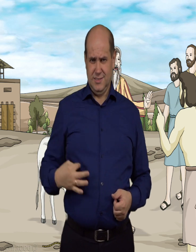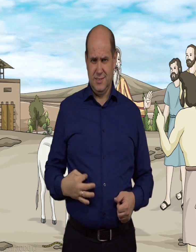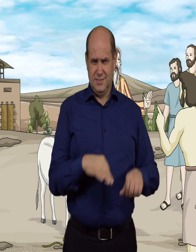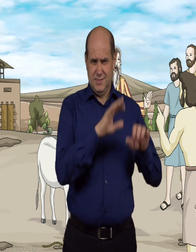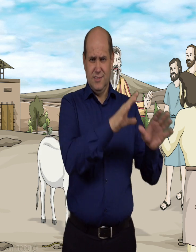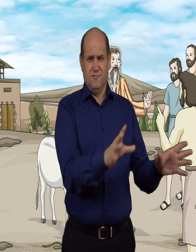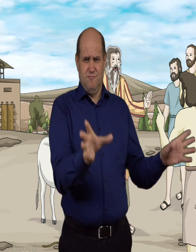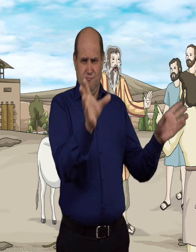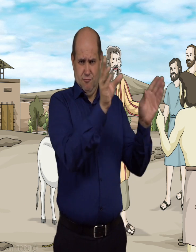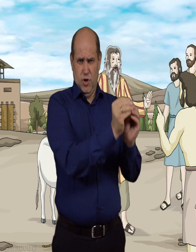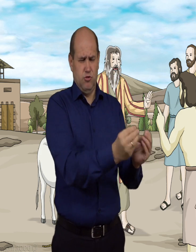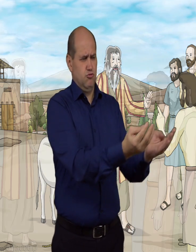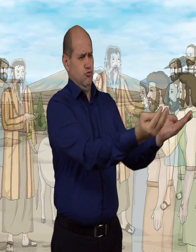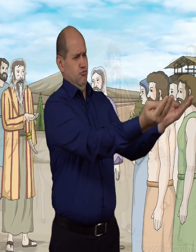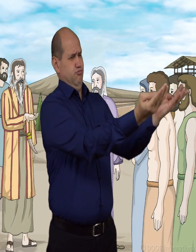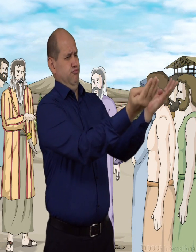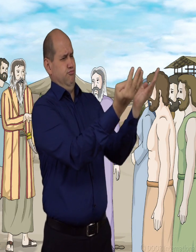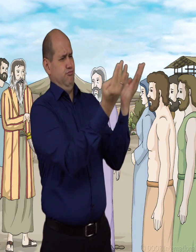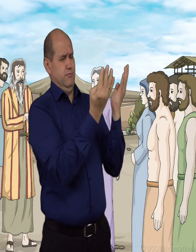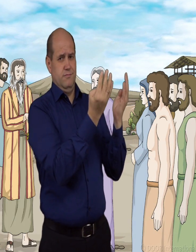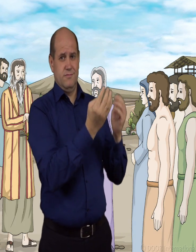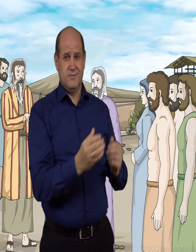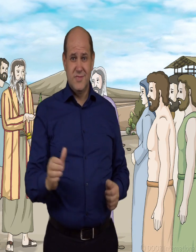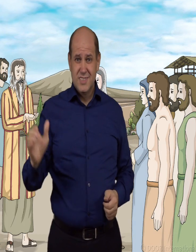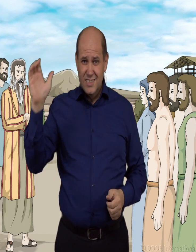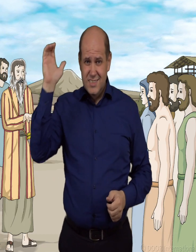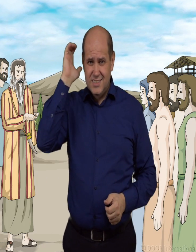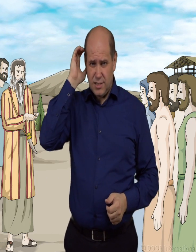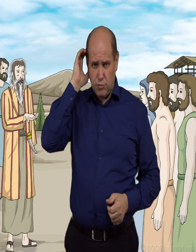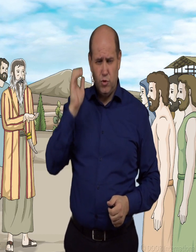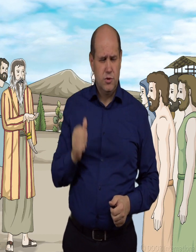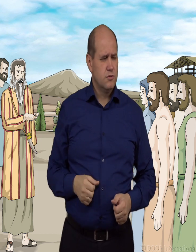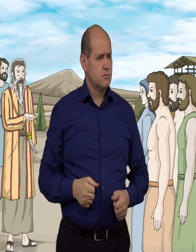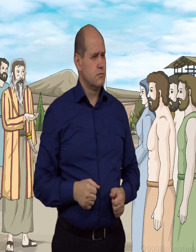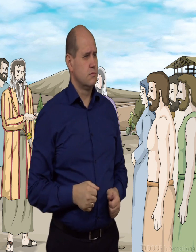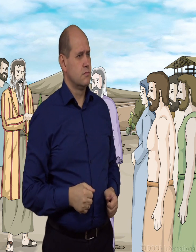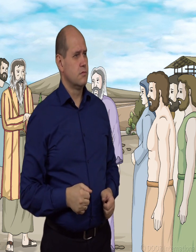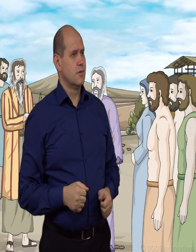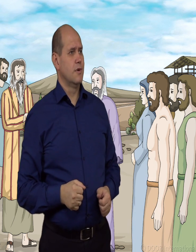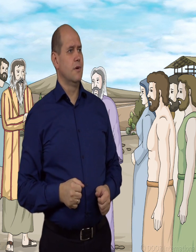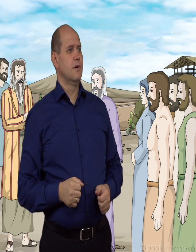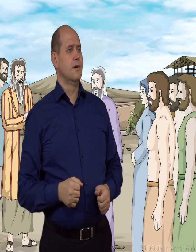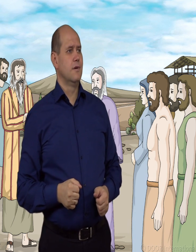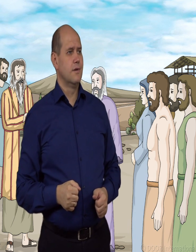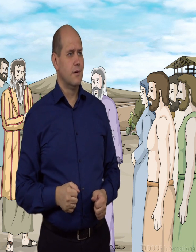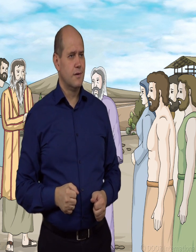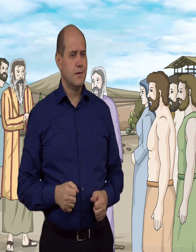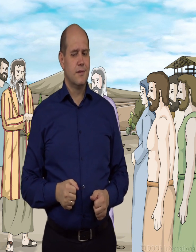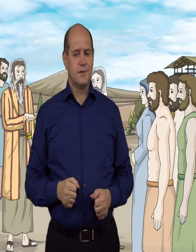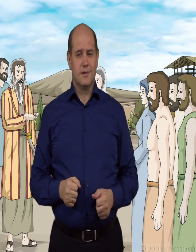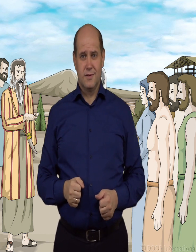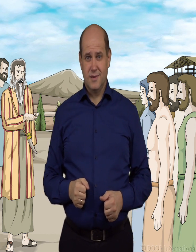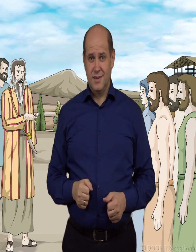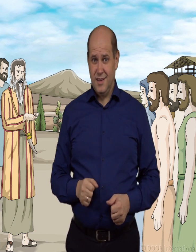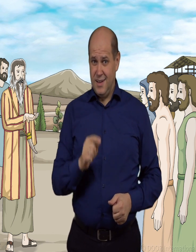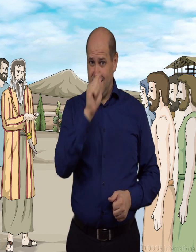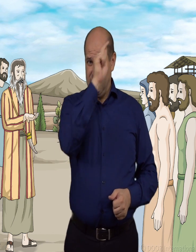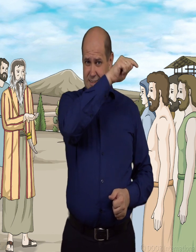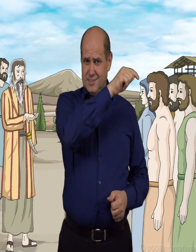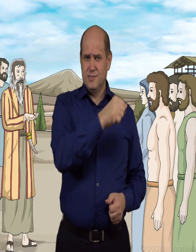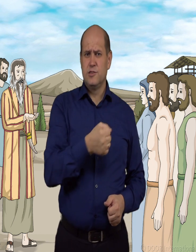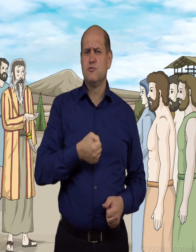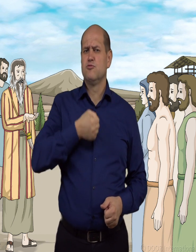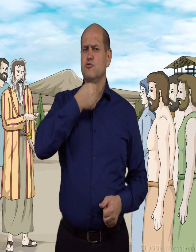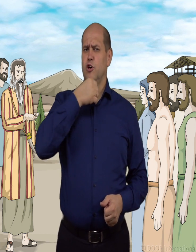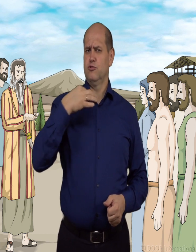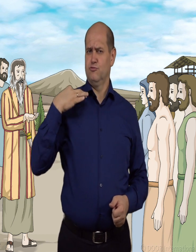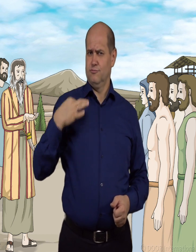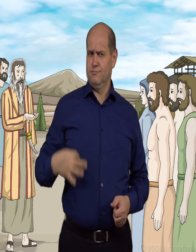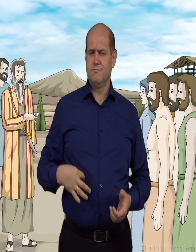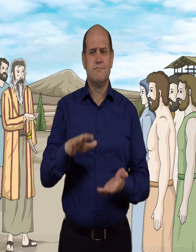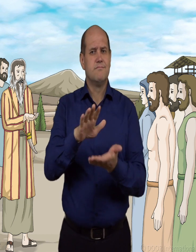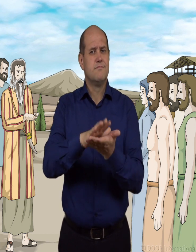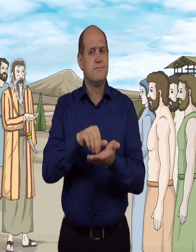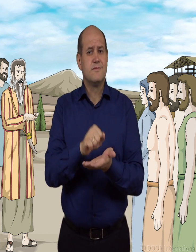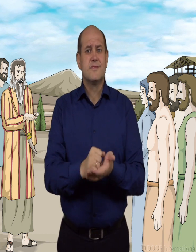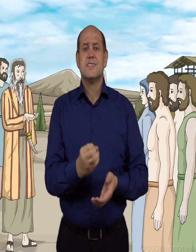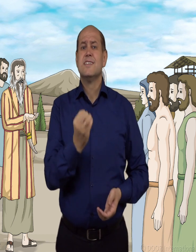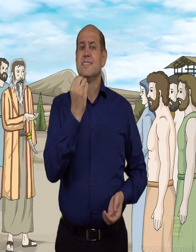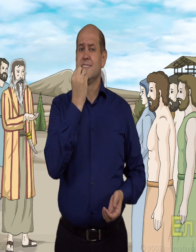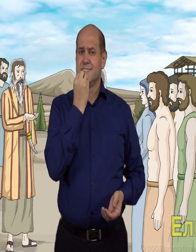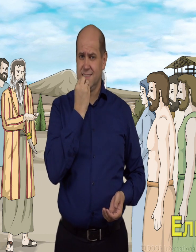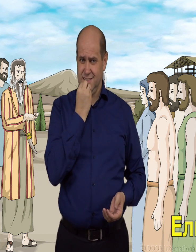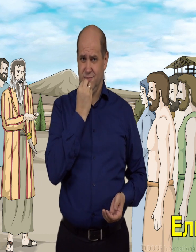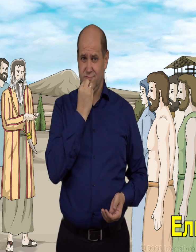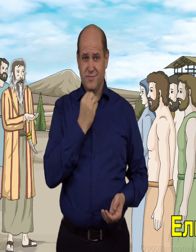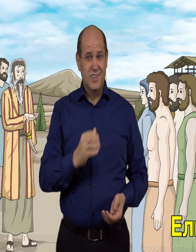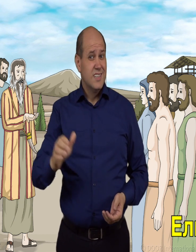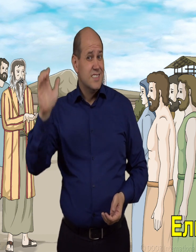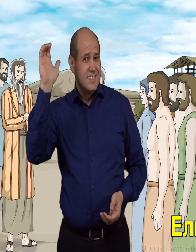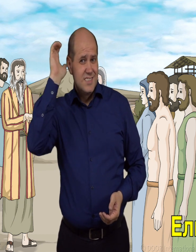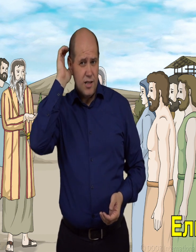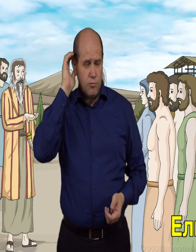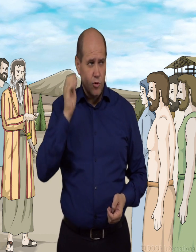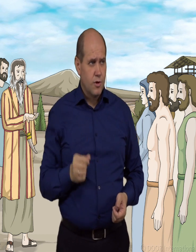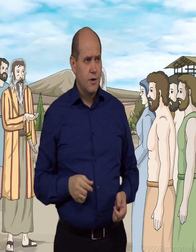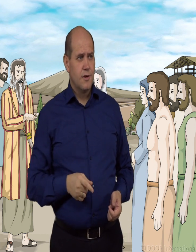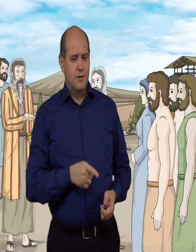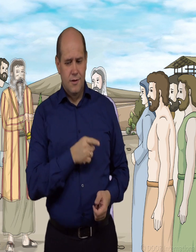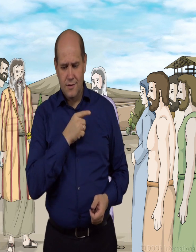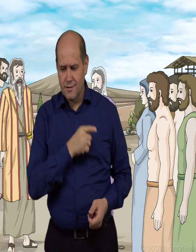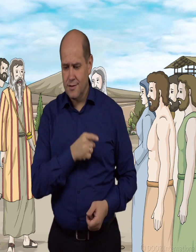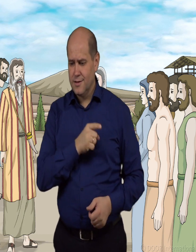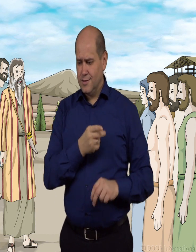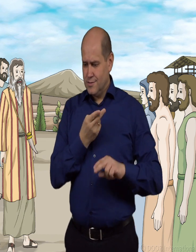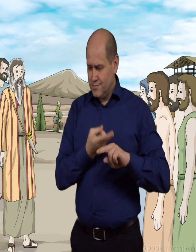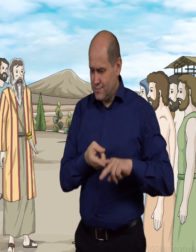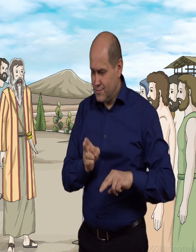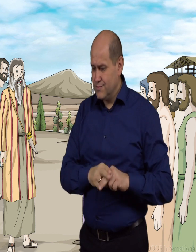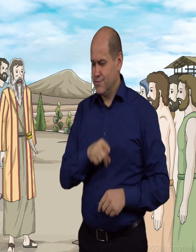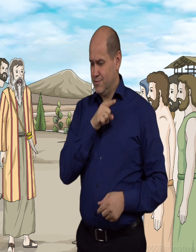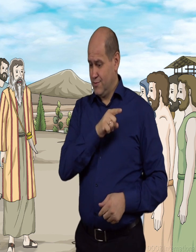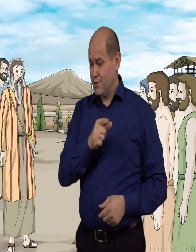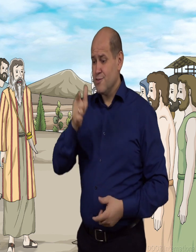Then he consecrated Jesse and his sons and invited them to the sacrifice.